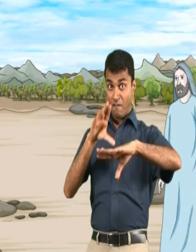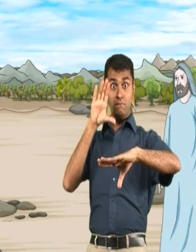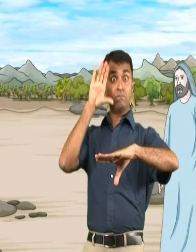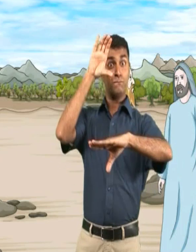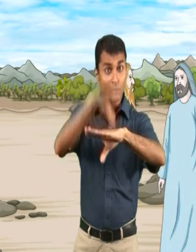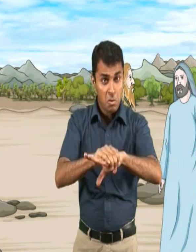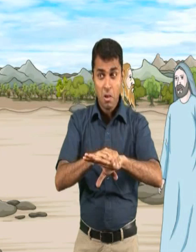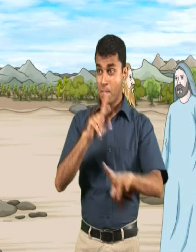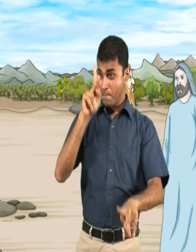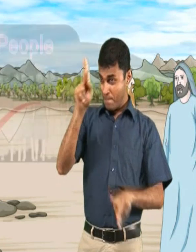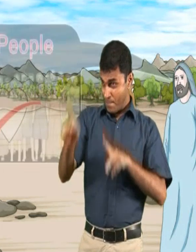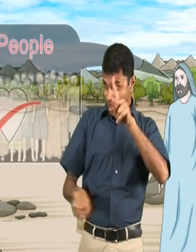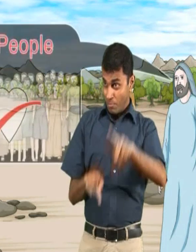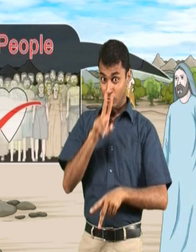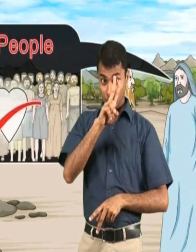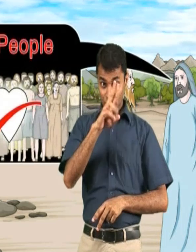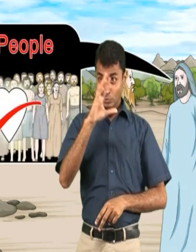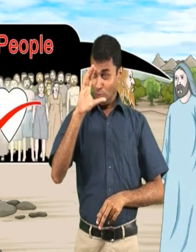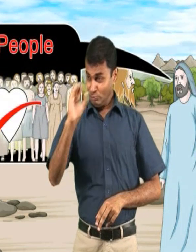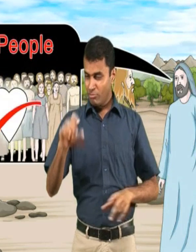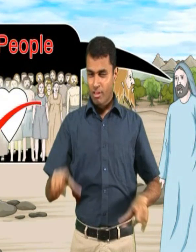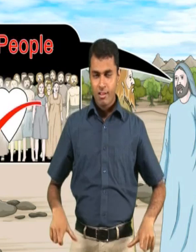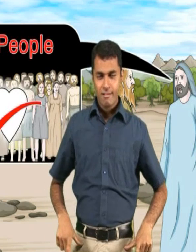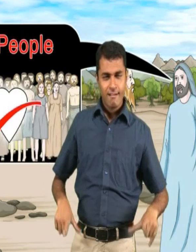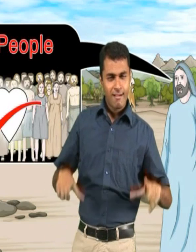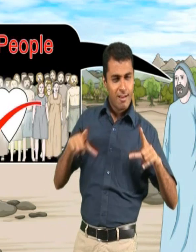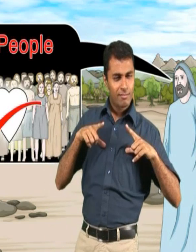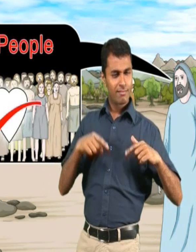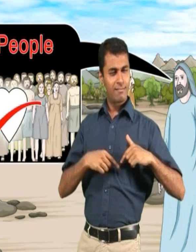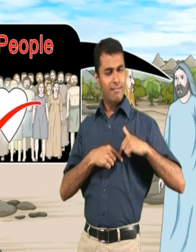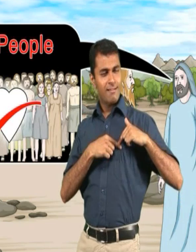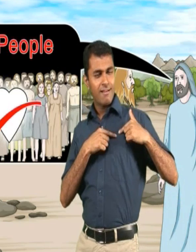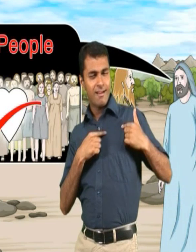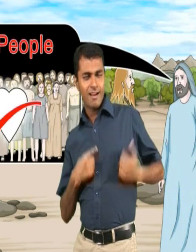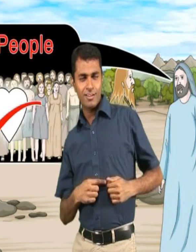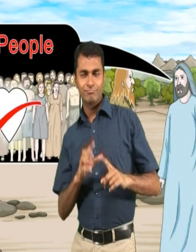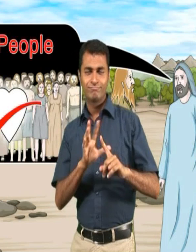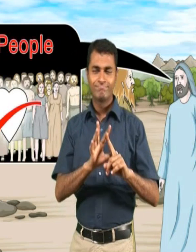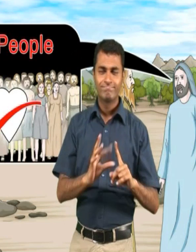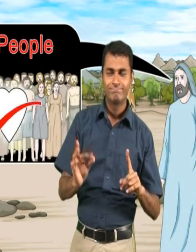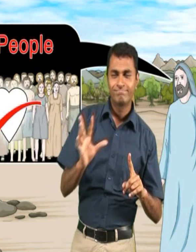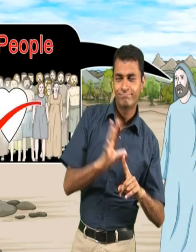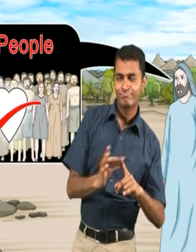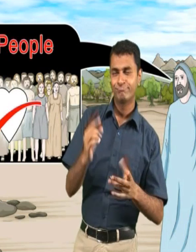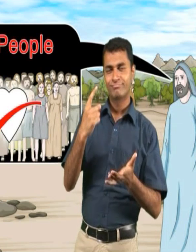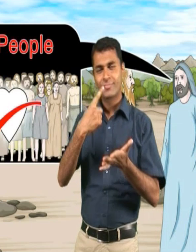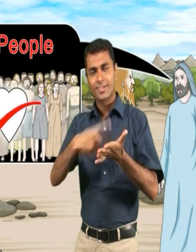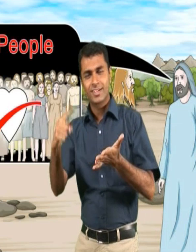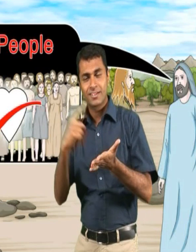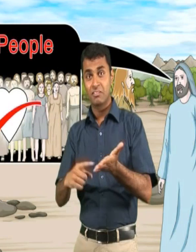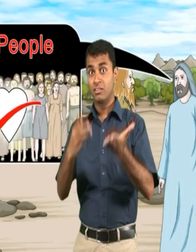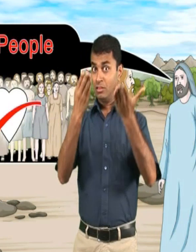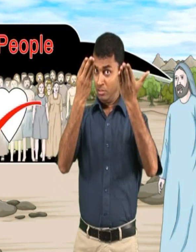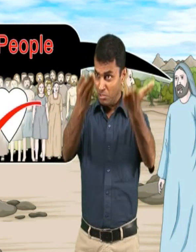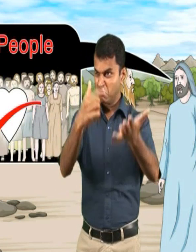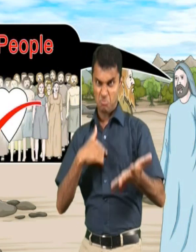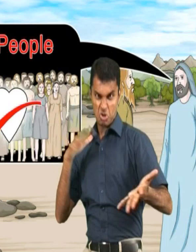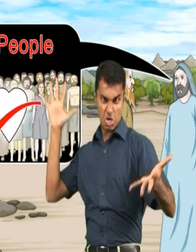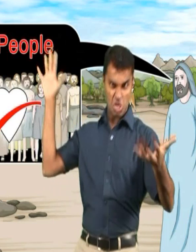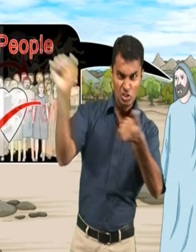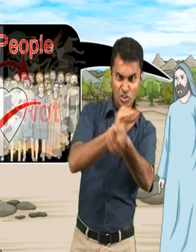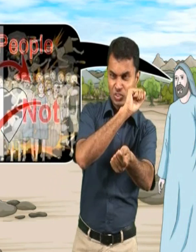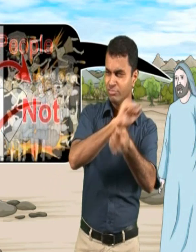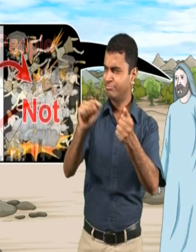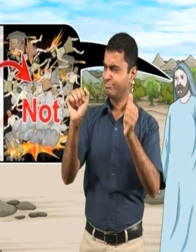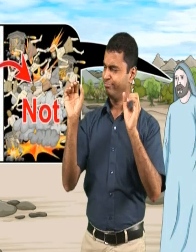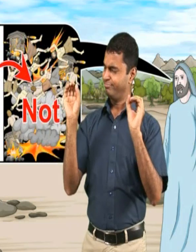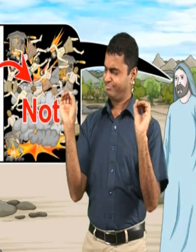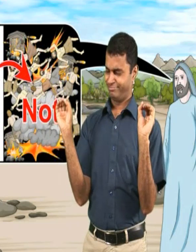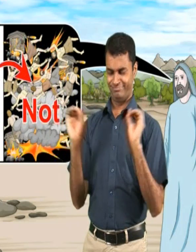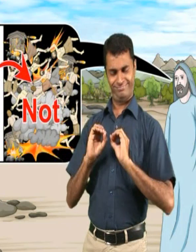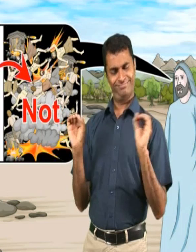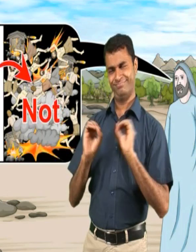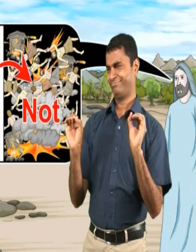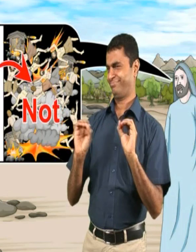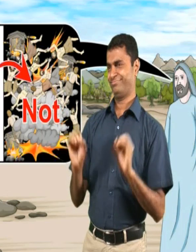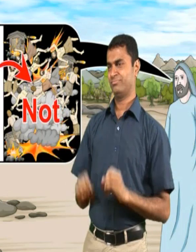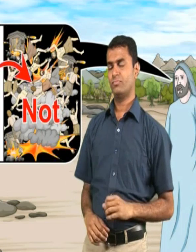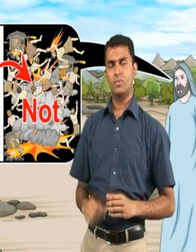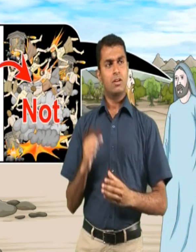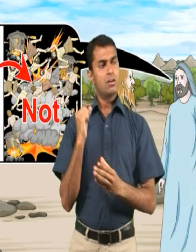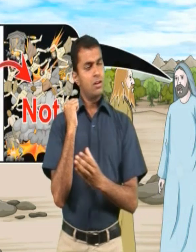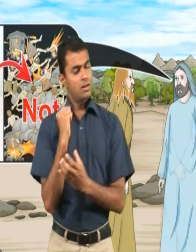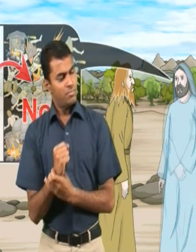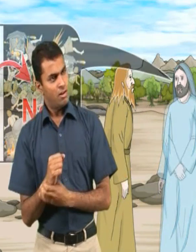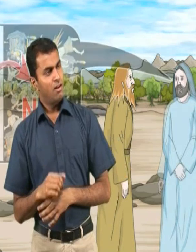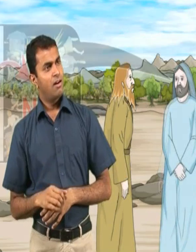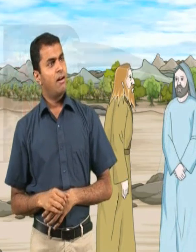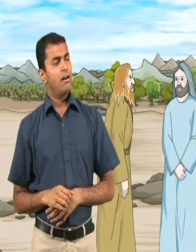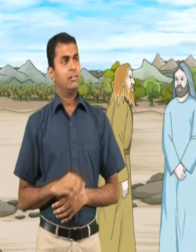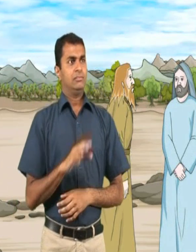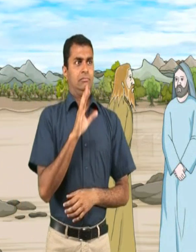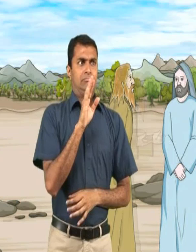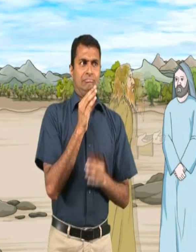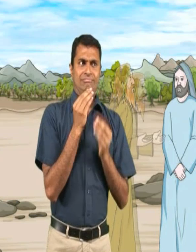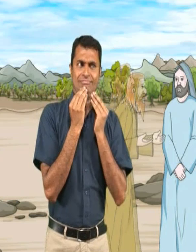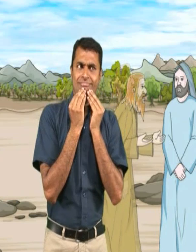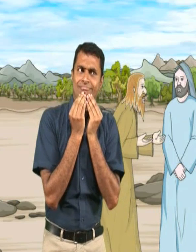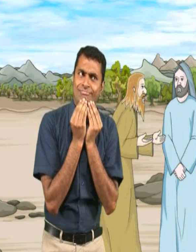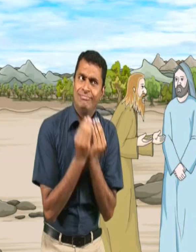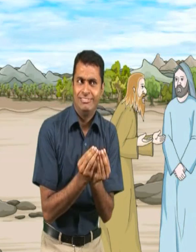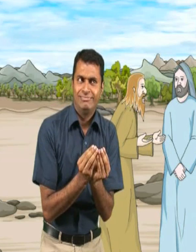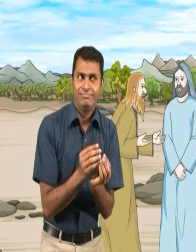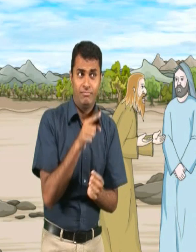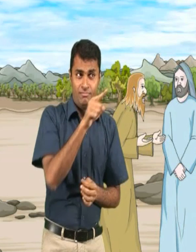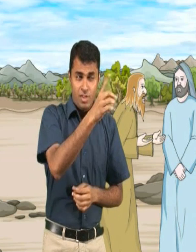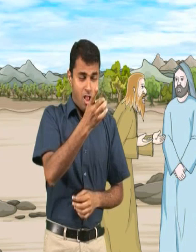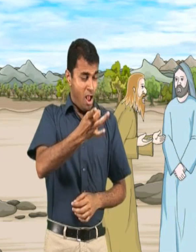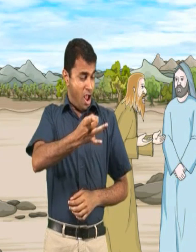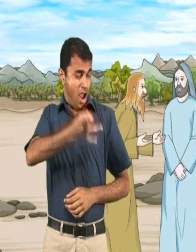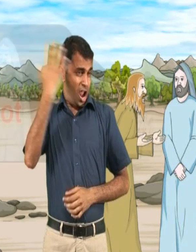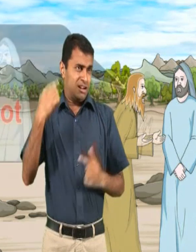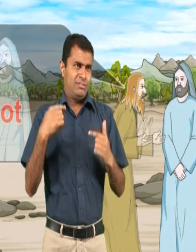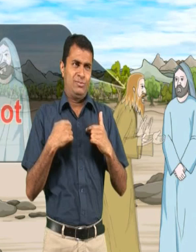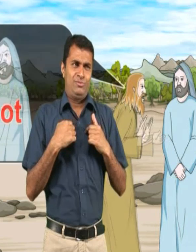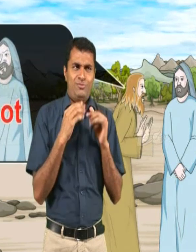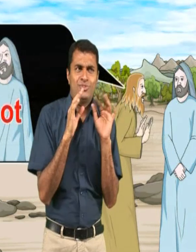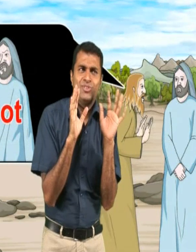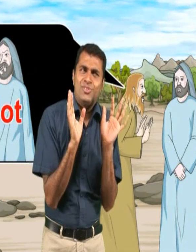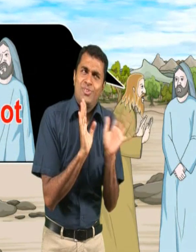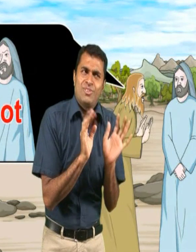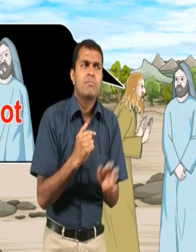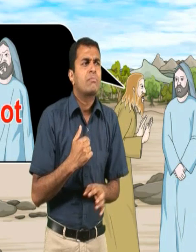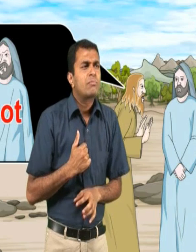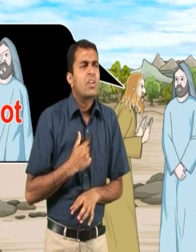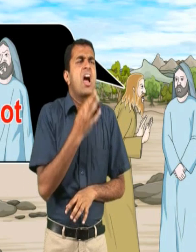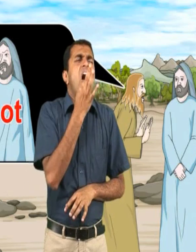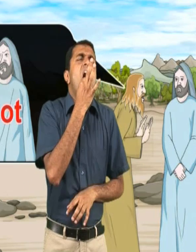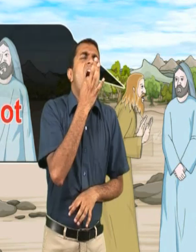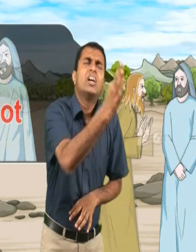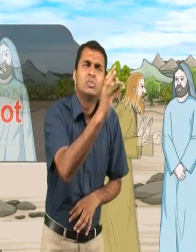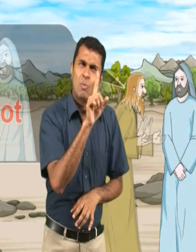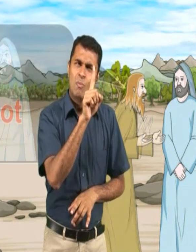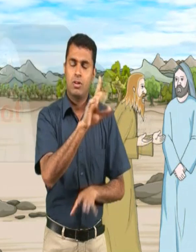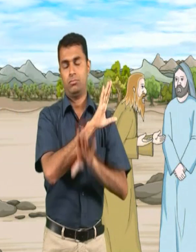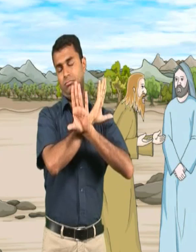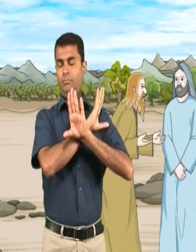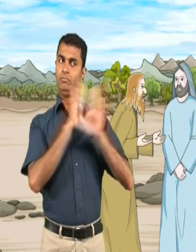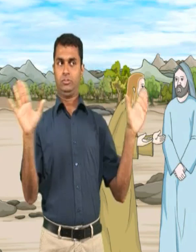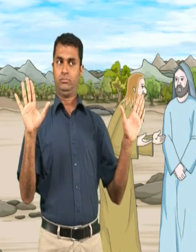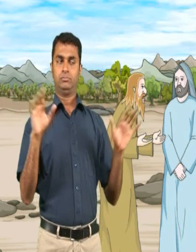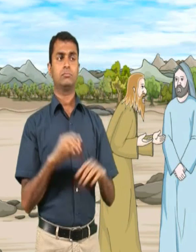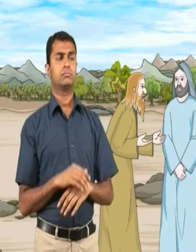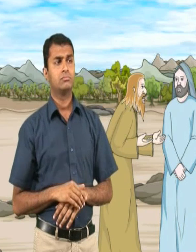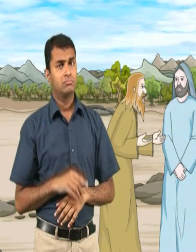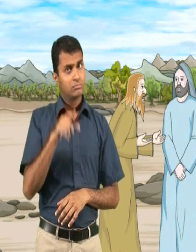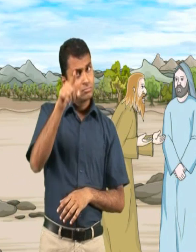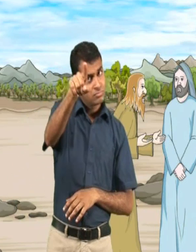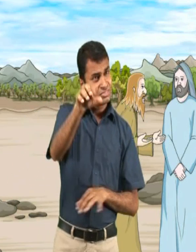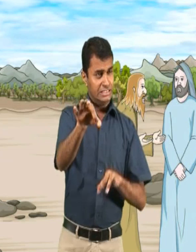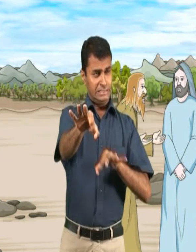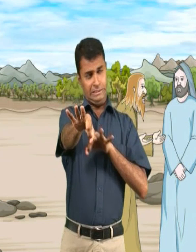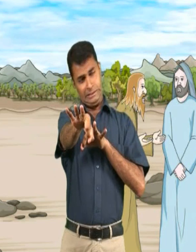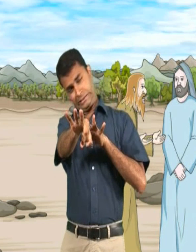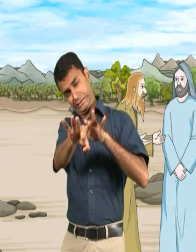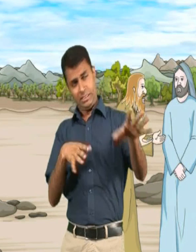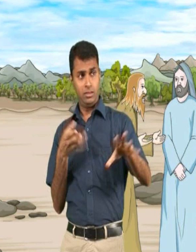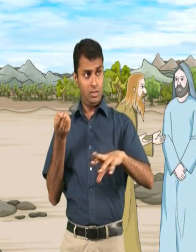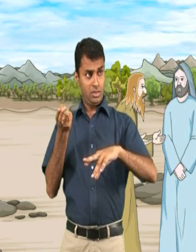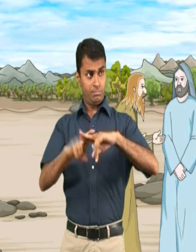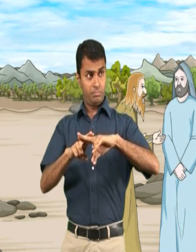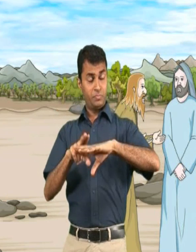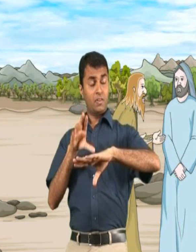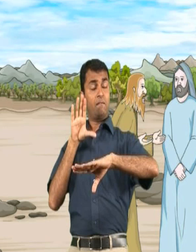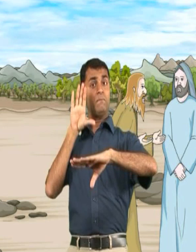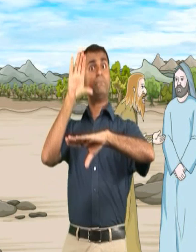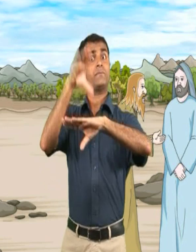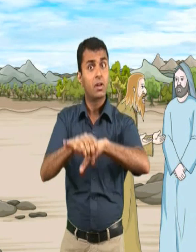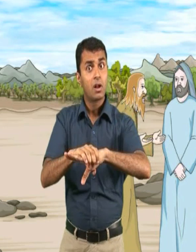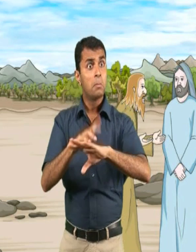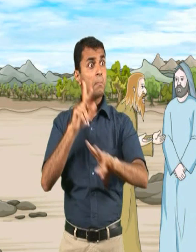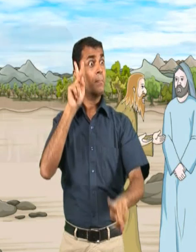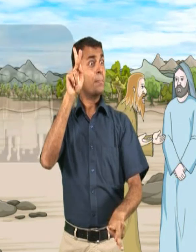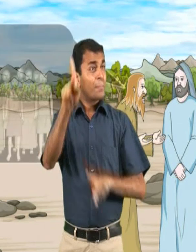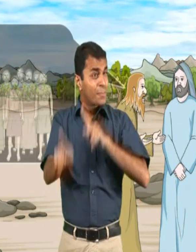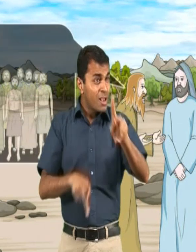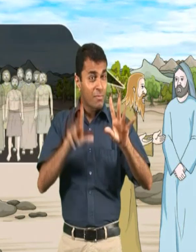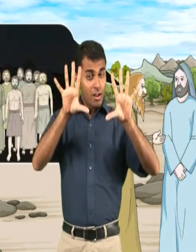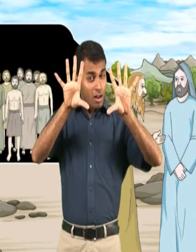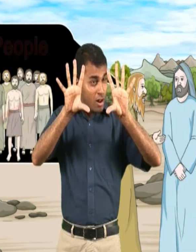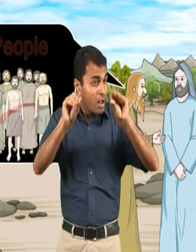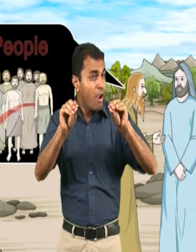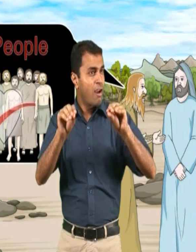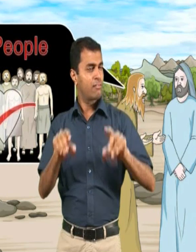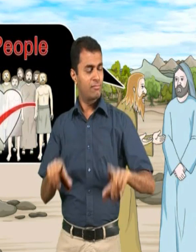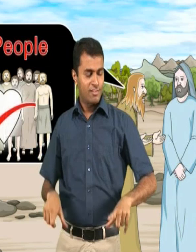He answered, “On account of the twenty, I will not destroy it.” Finally, Abraham said, “May the Lord not be angry, but let me speak once more.